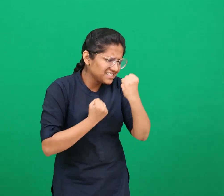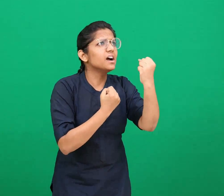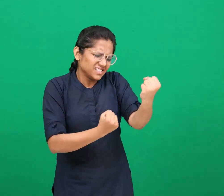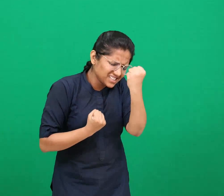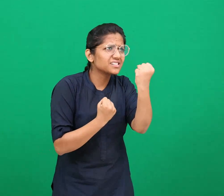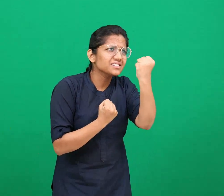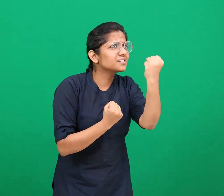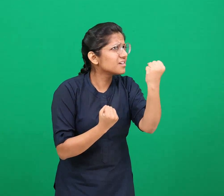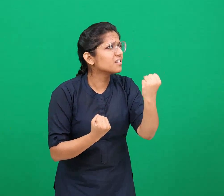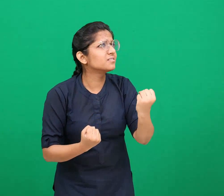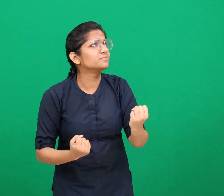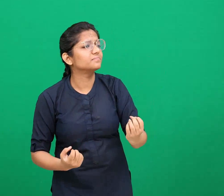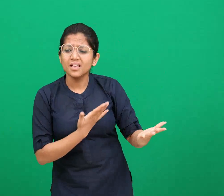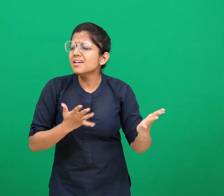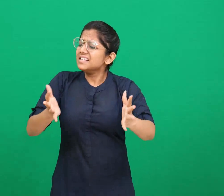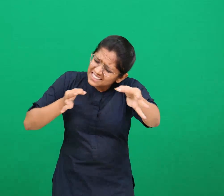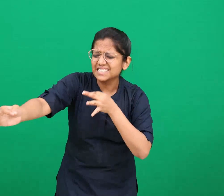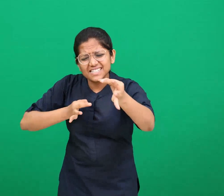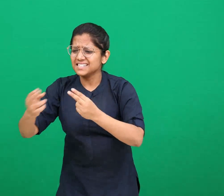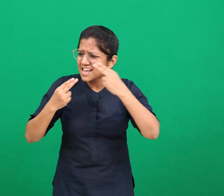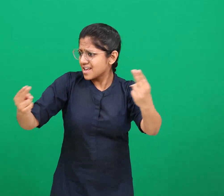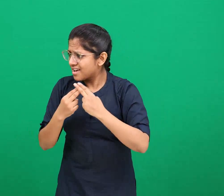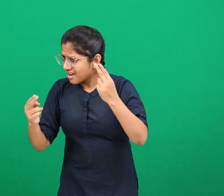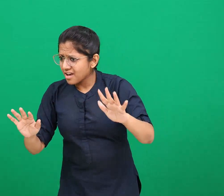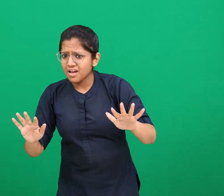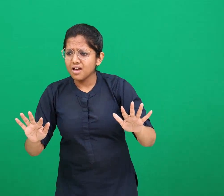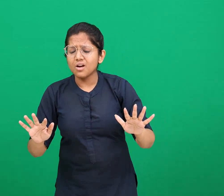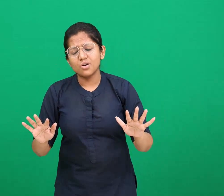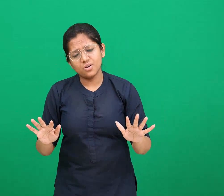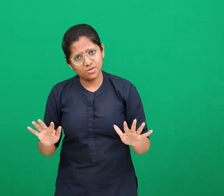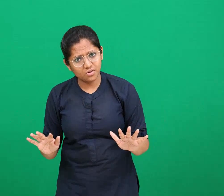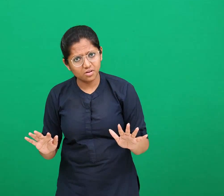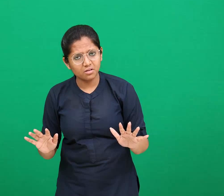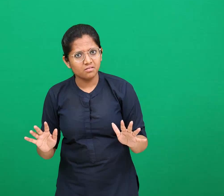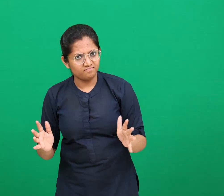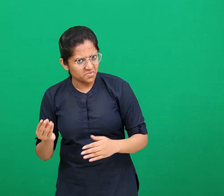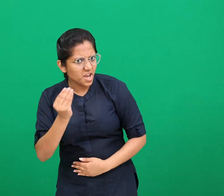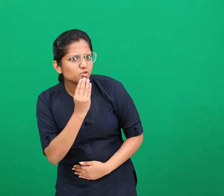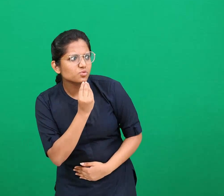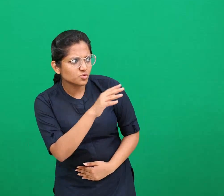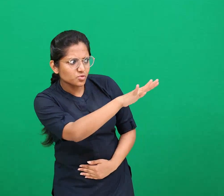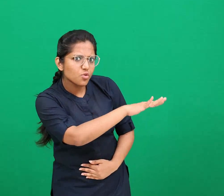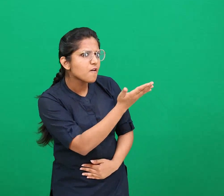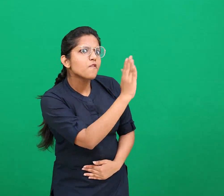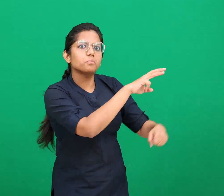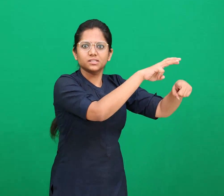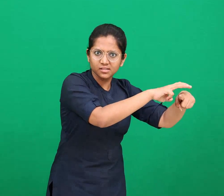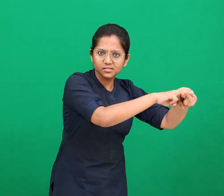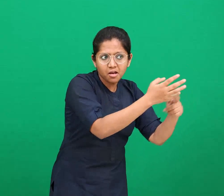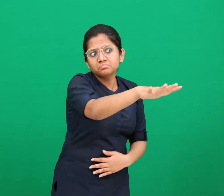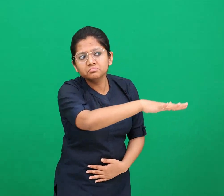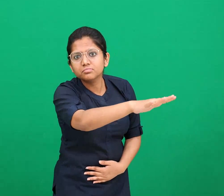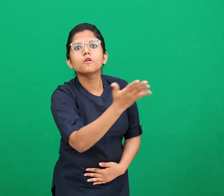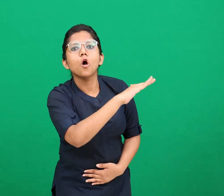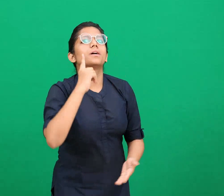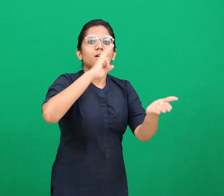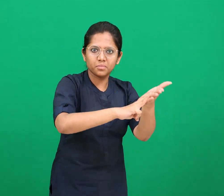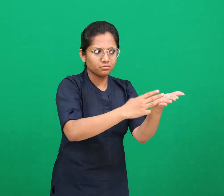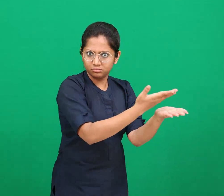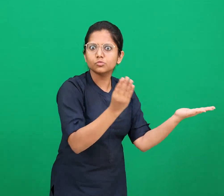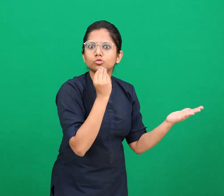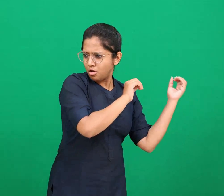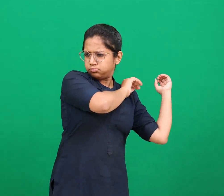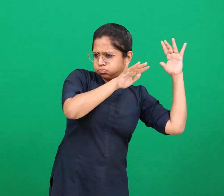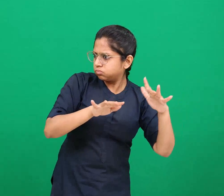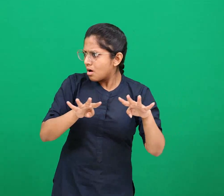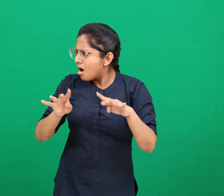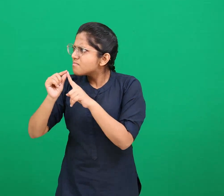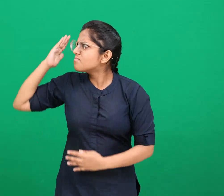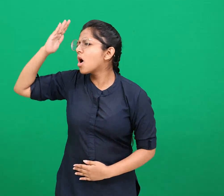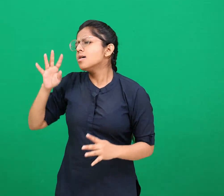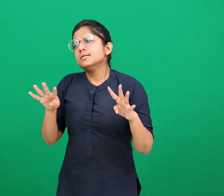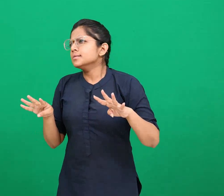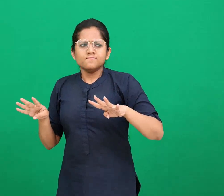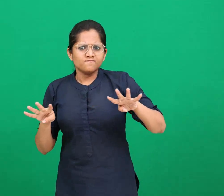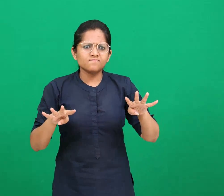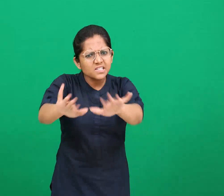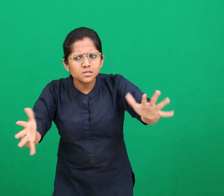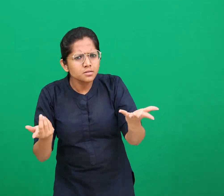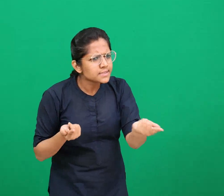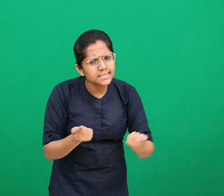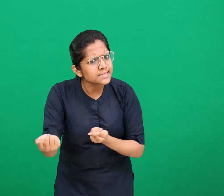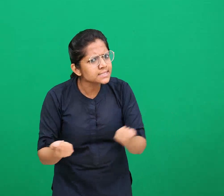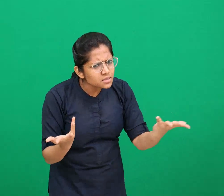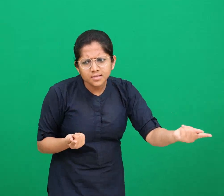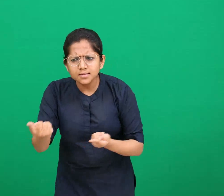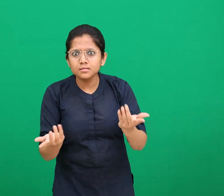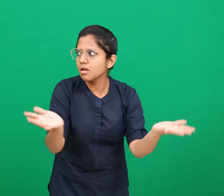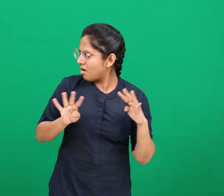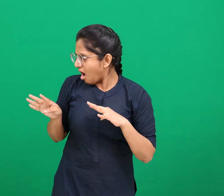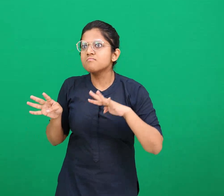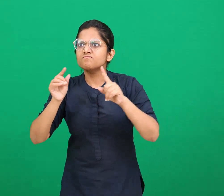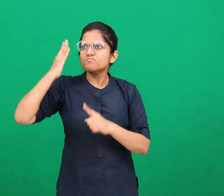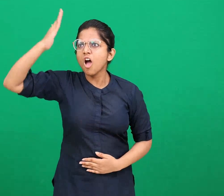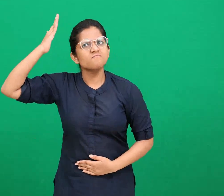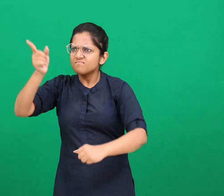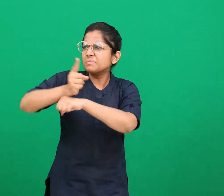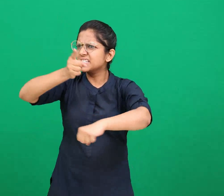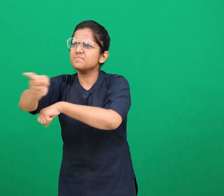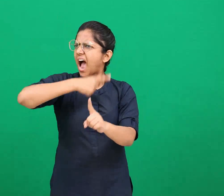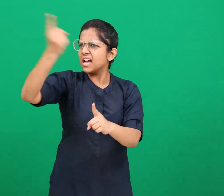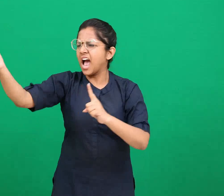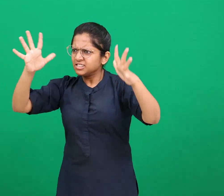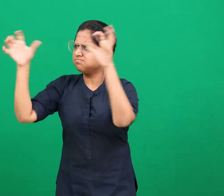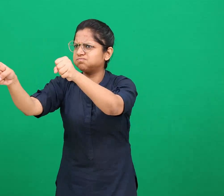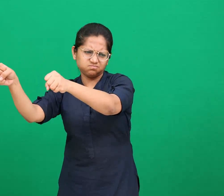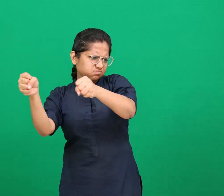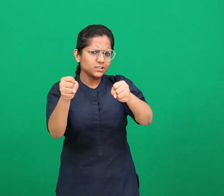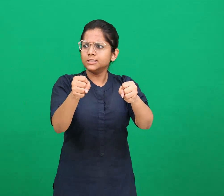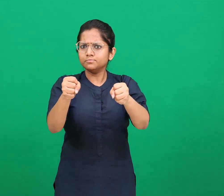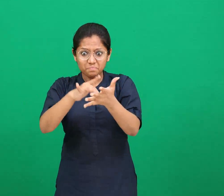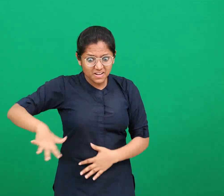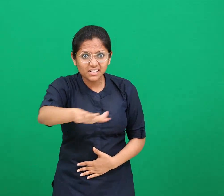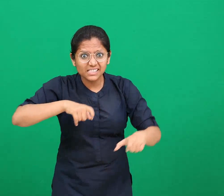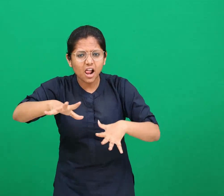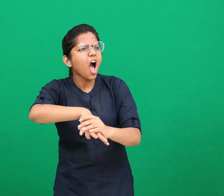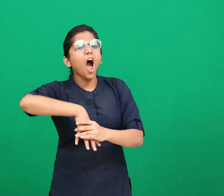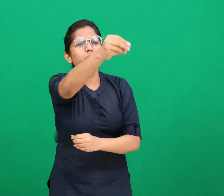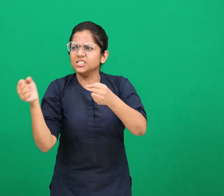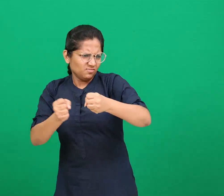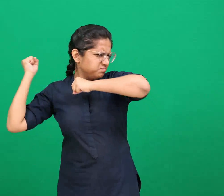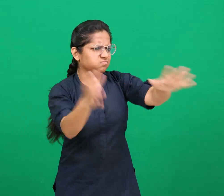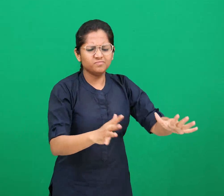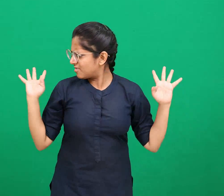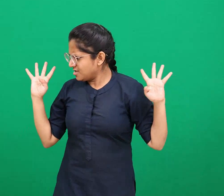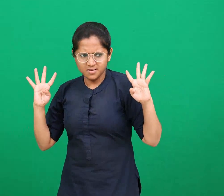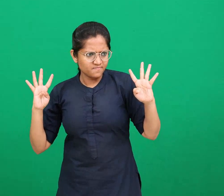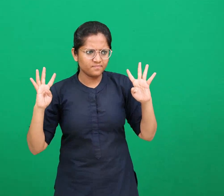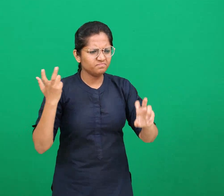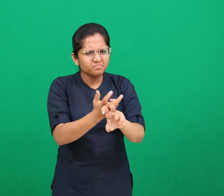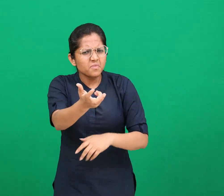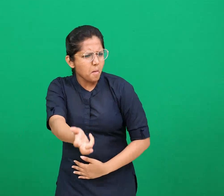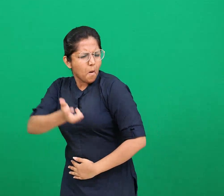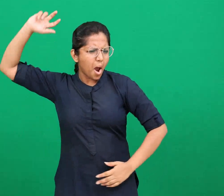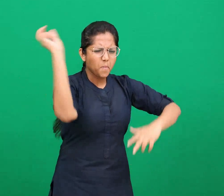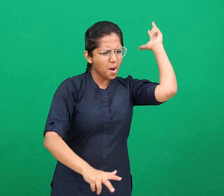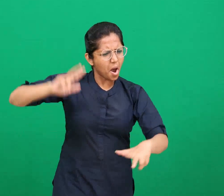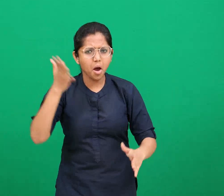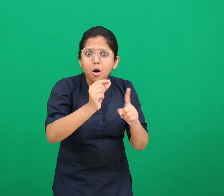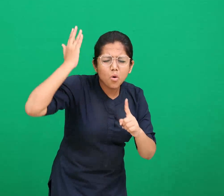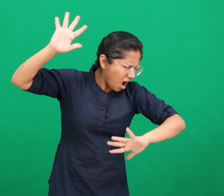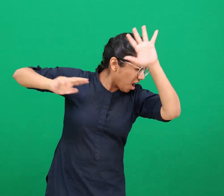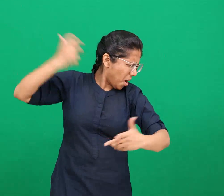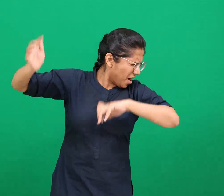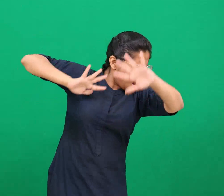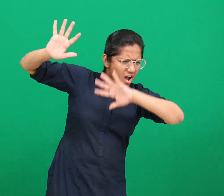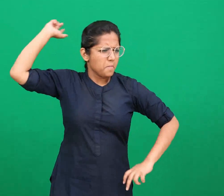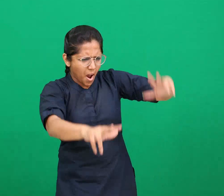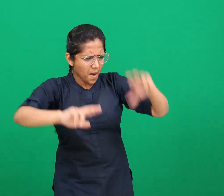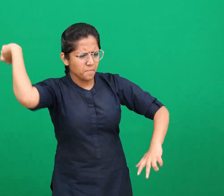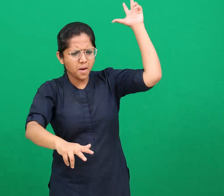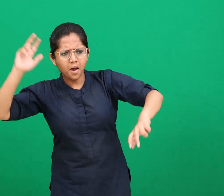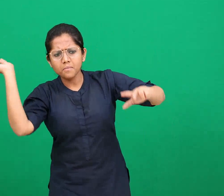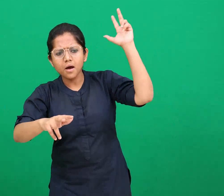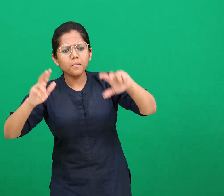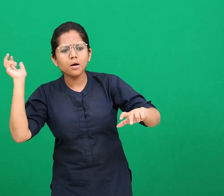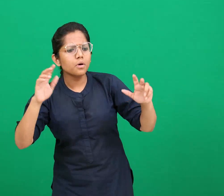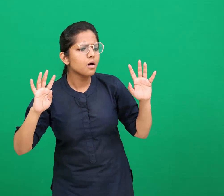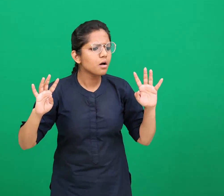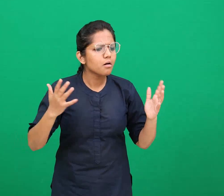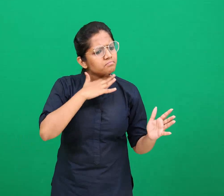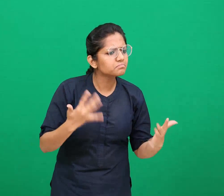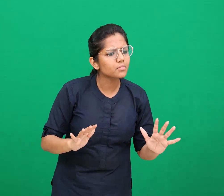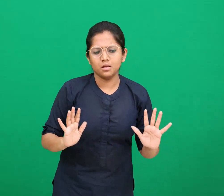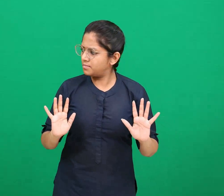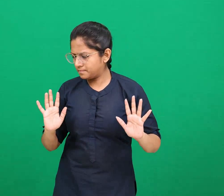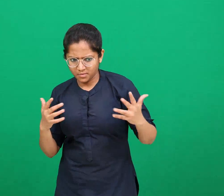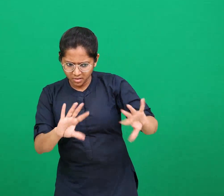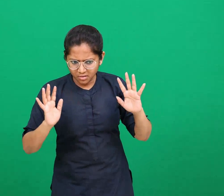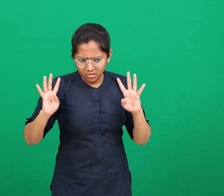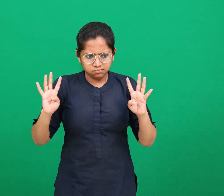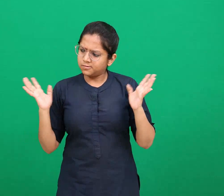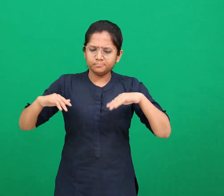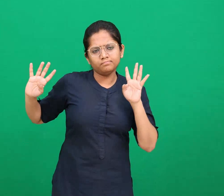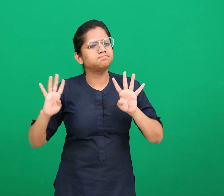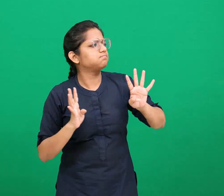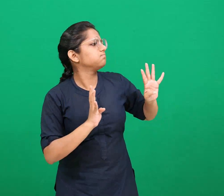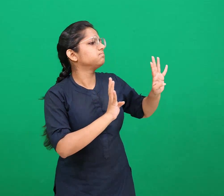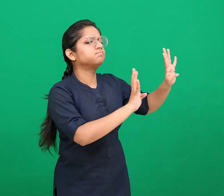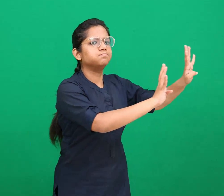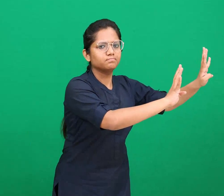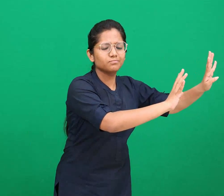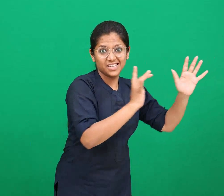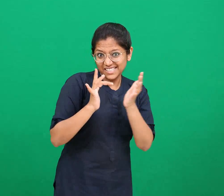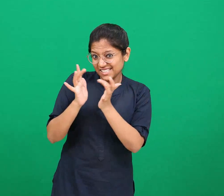Even with these words, Paul and Barnabas could hardly stop the crowds from sacrificing to them. Then some Jews arrived from Antioch and Iconium and won over the crowds.